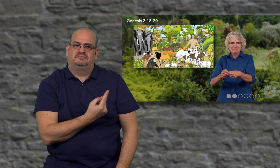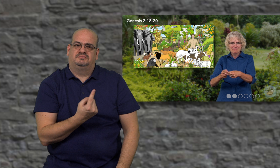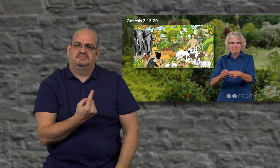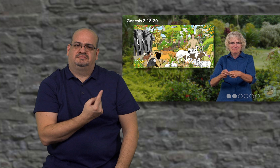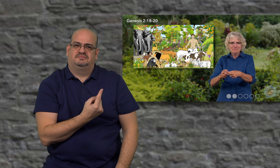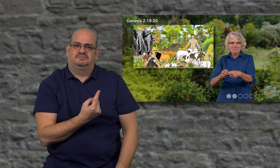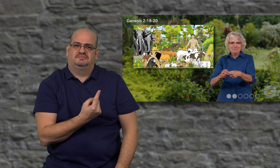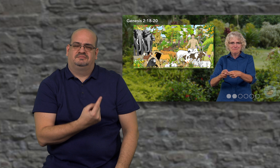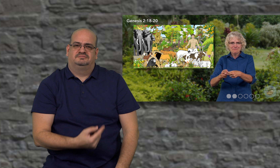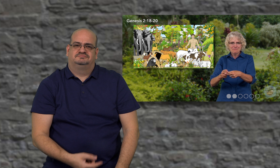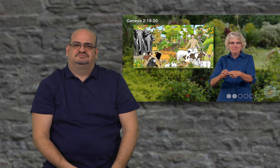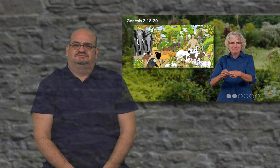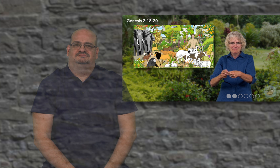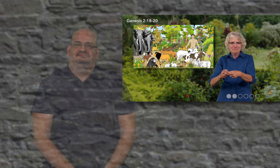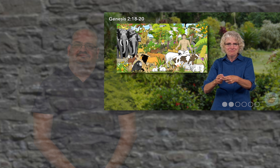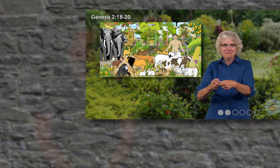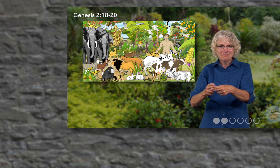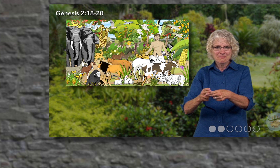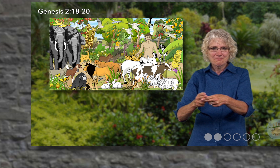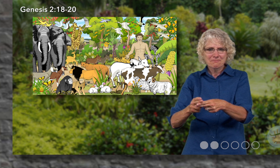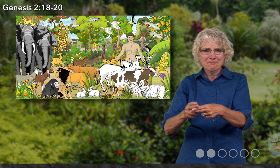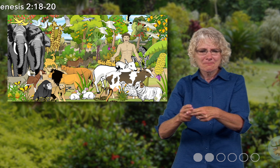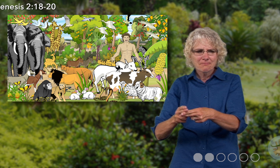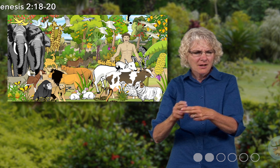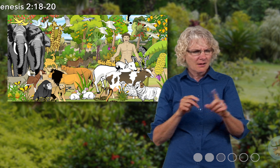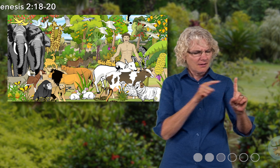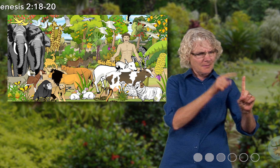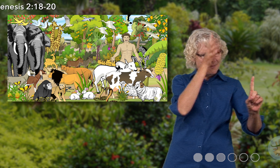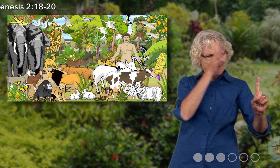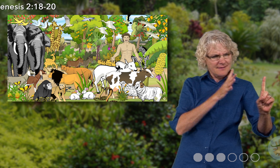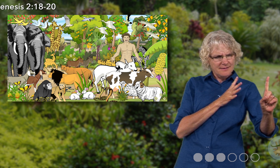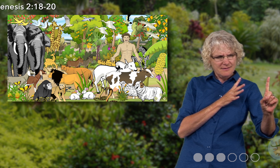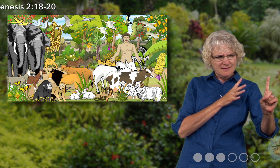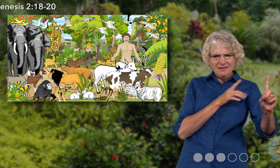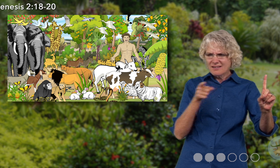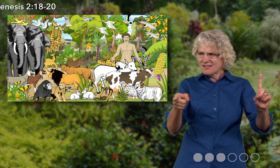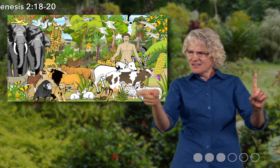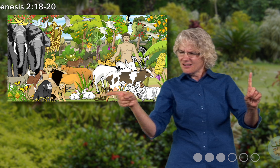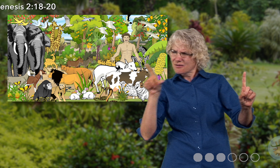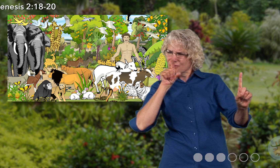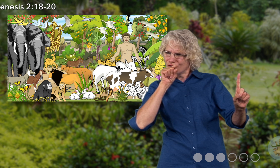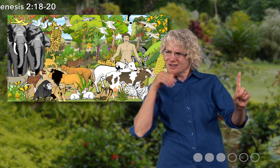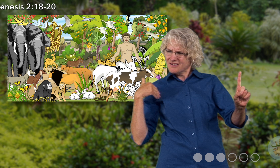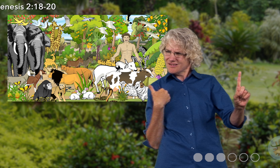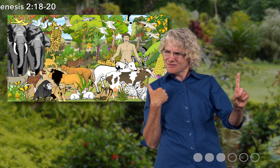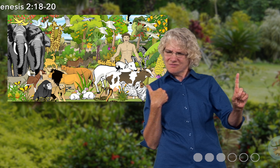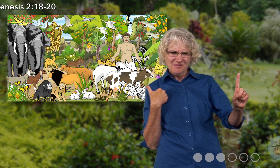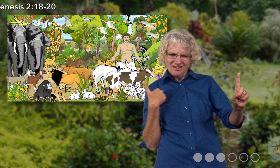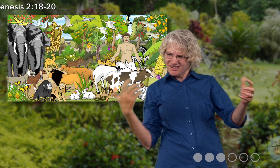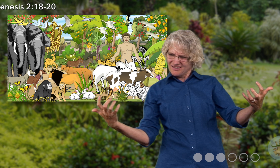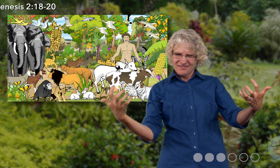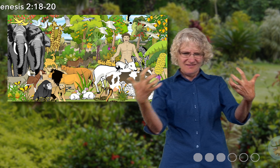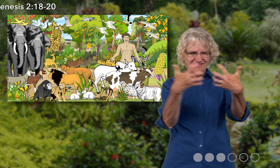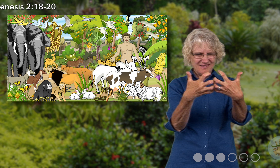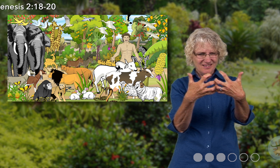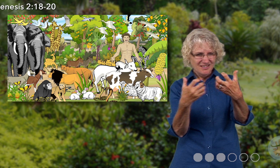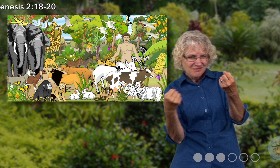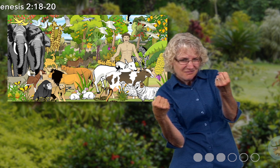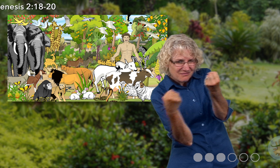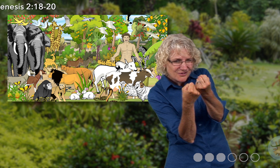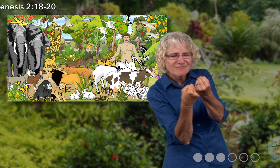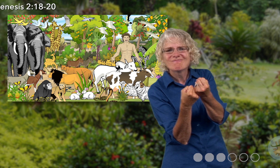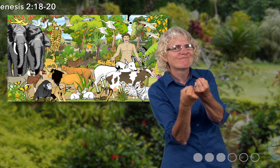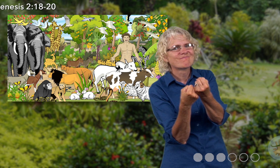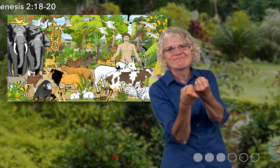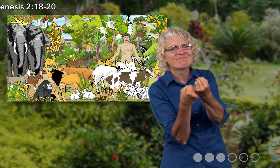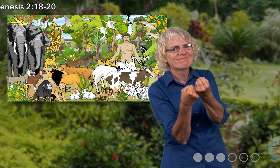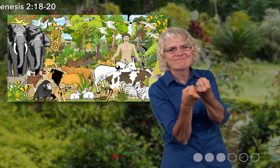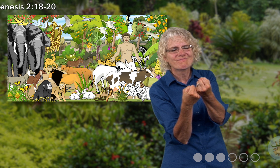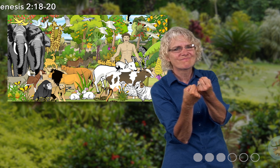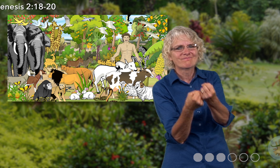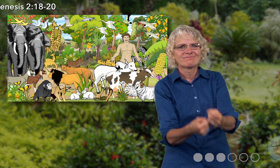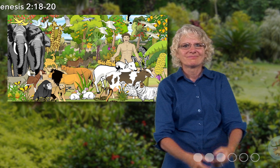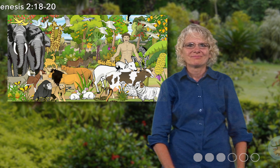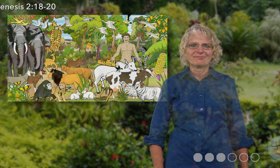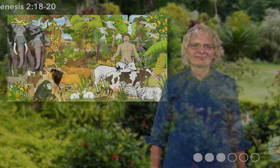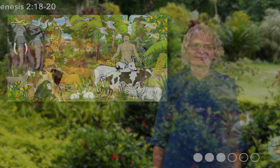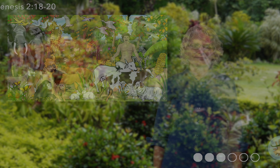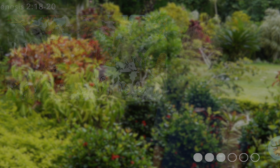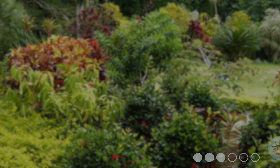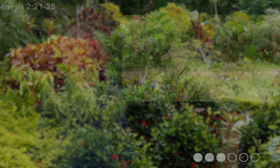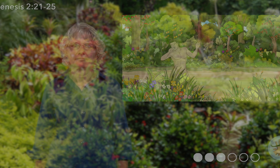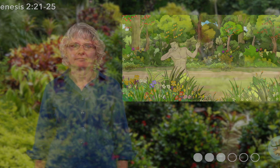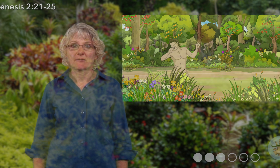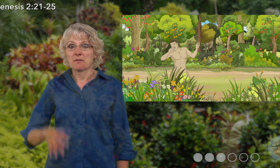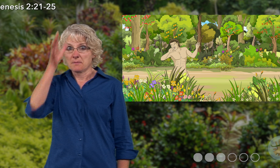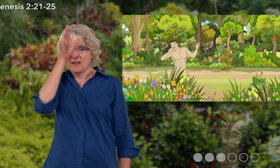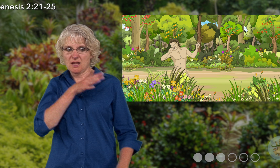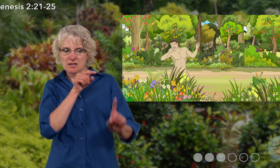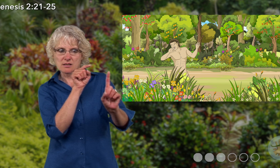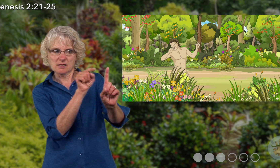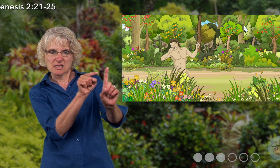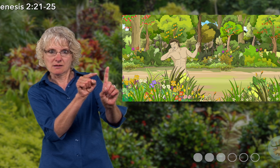But for Adam no suitable helper was found.